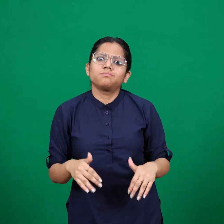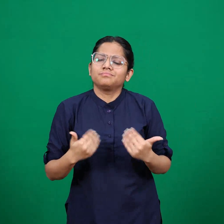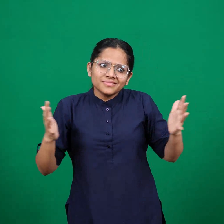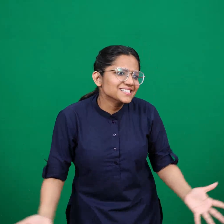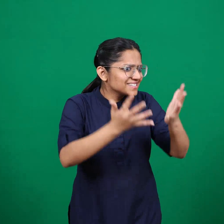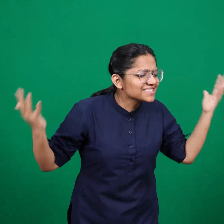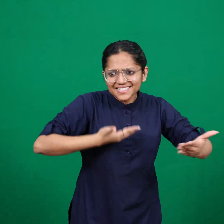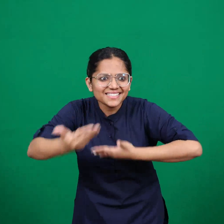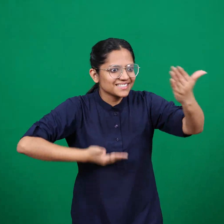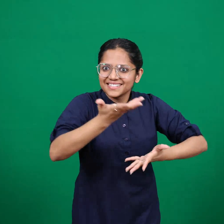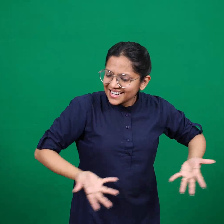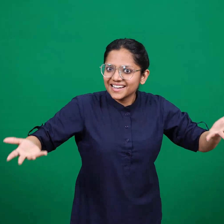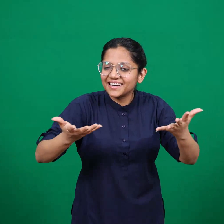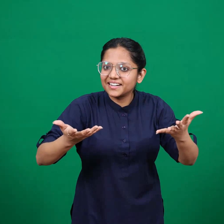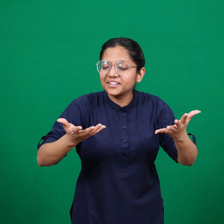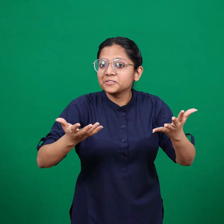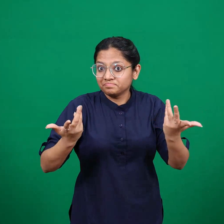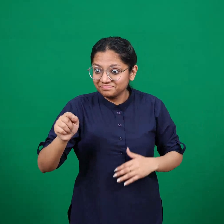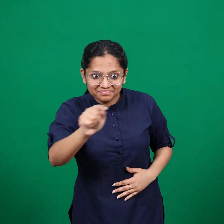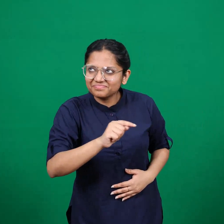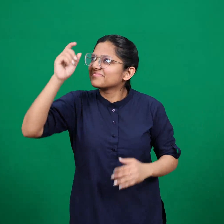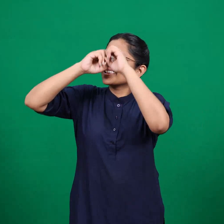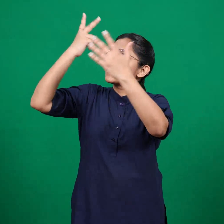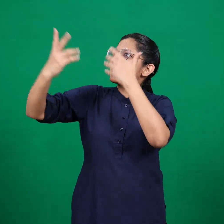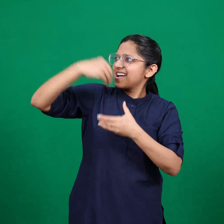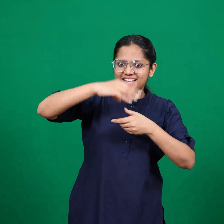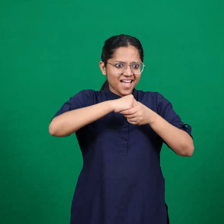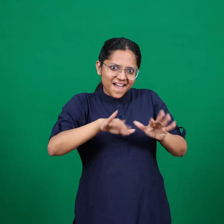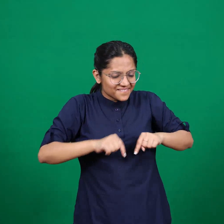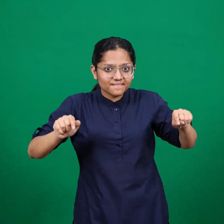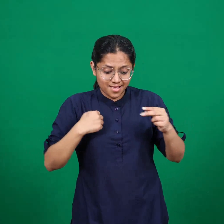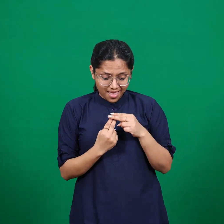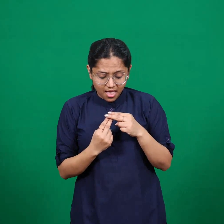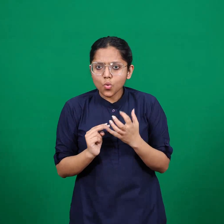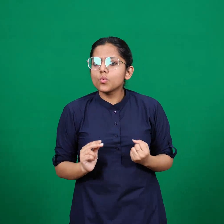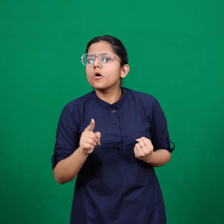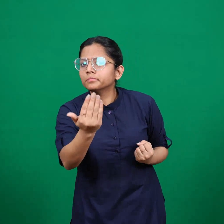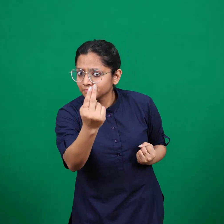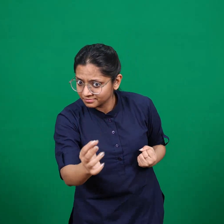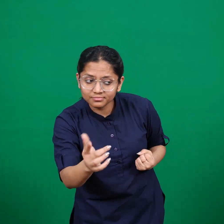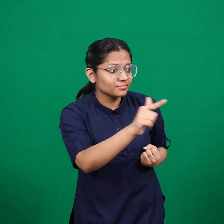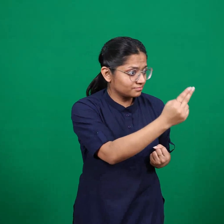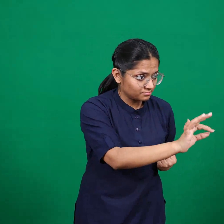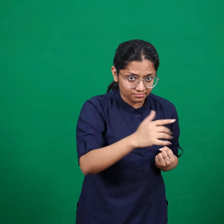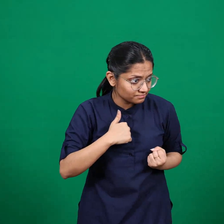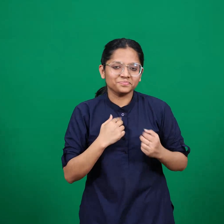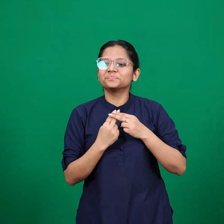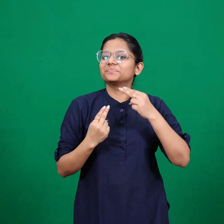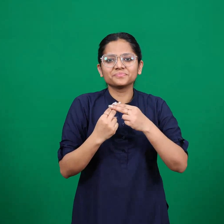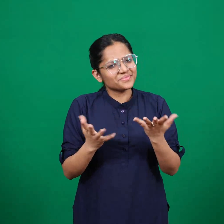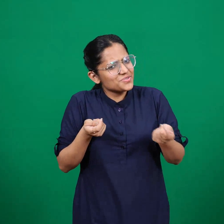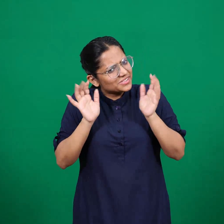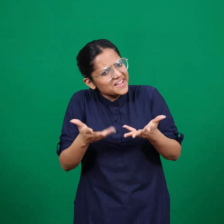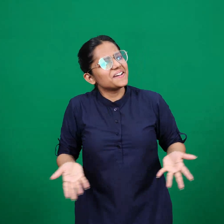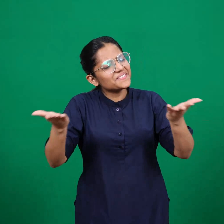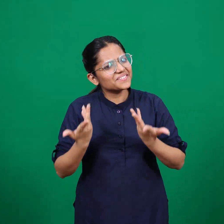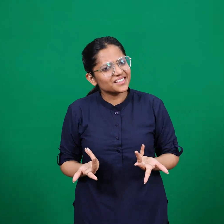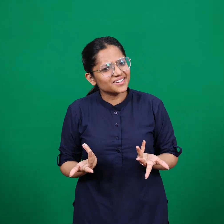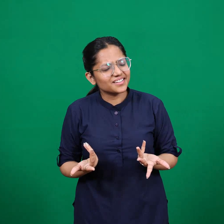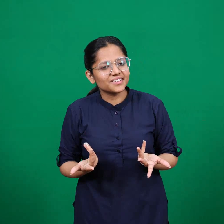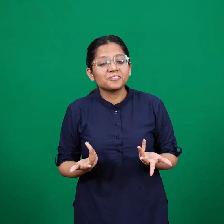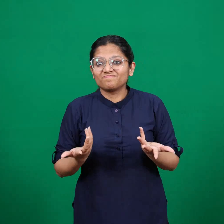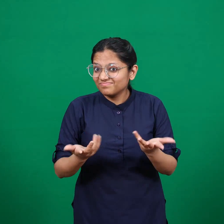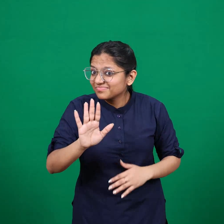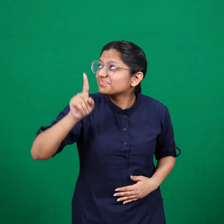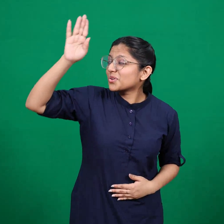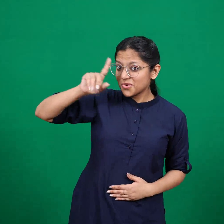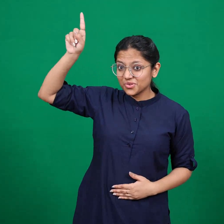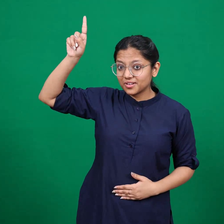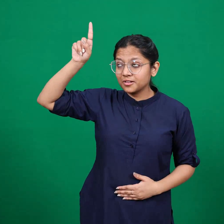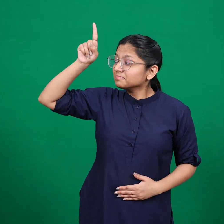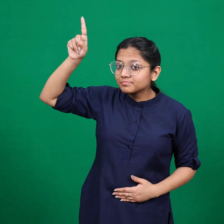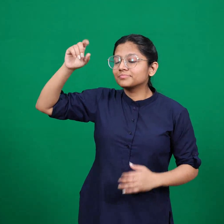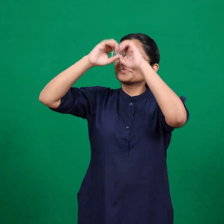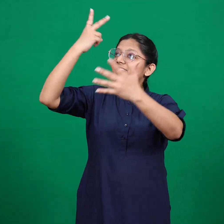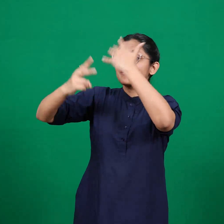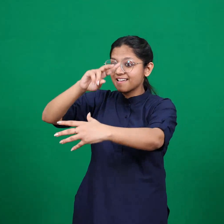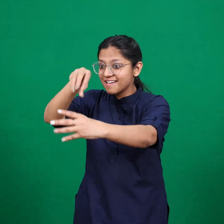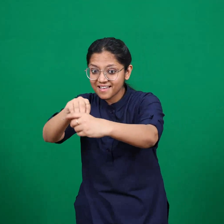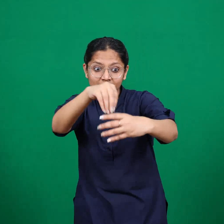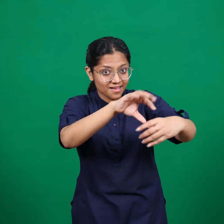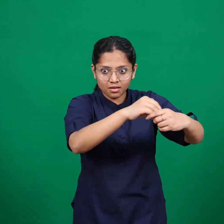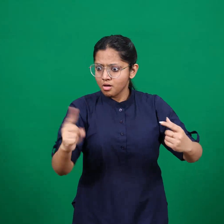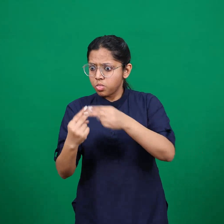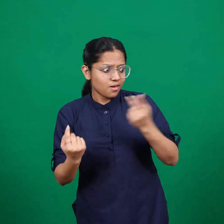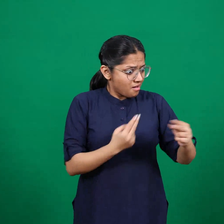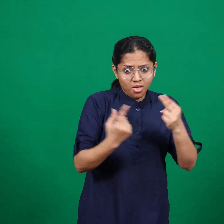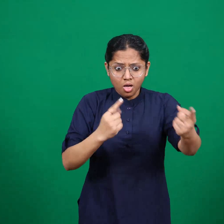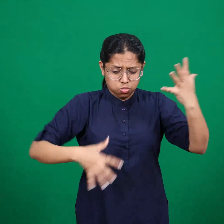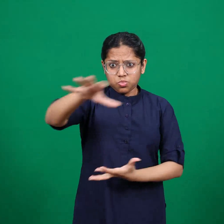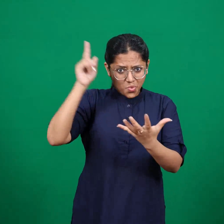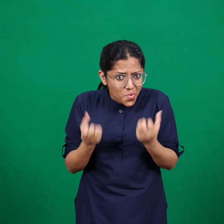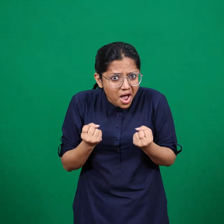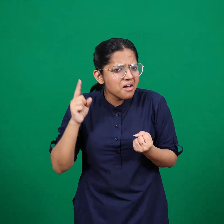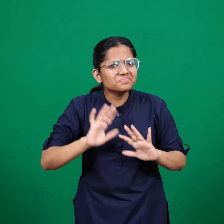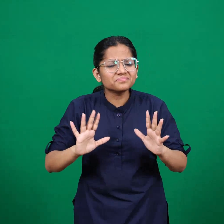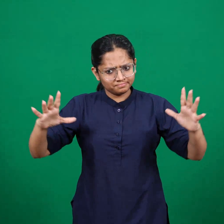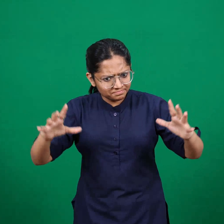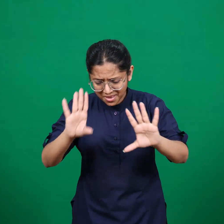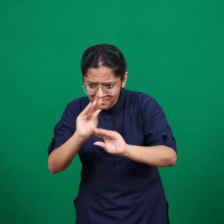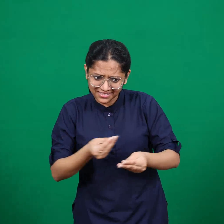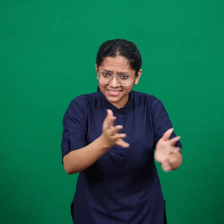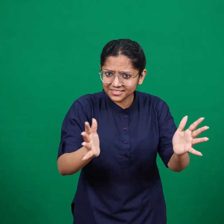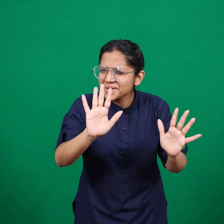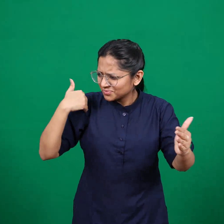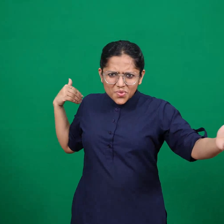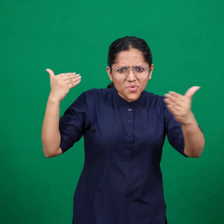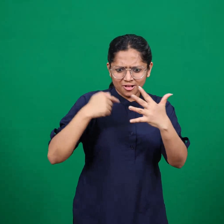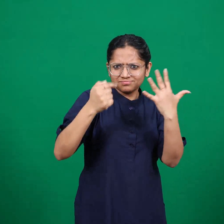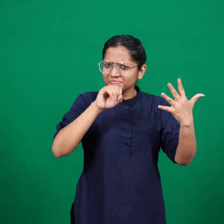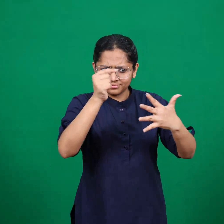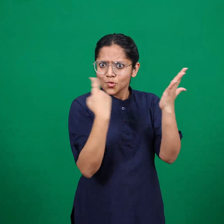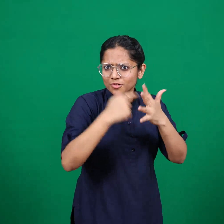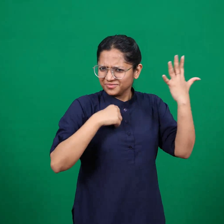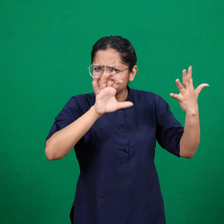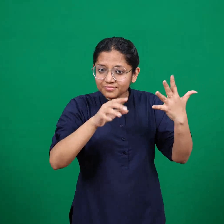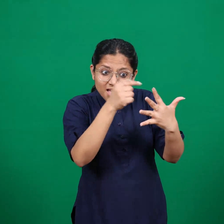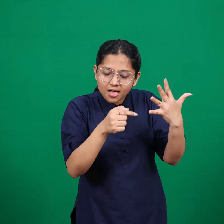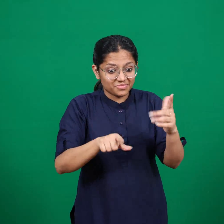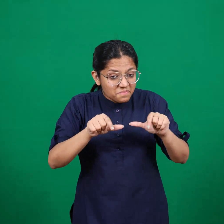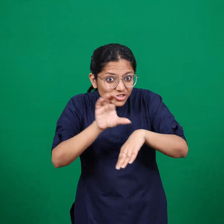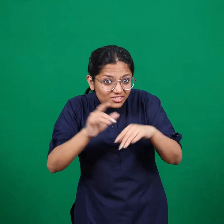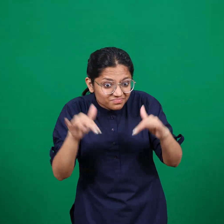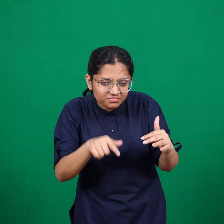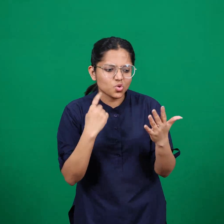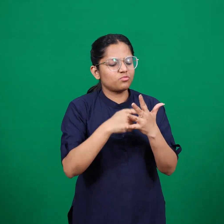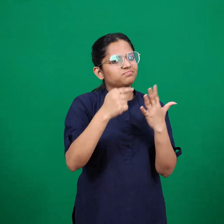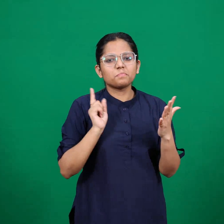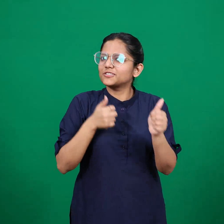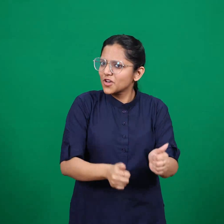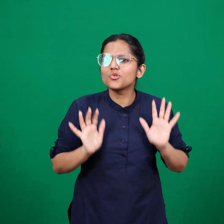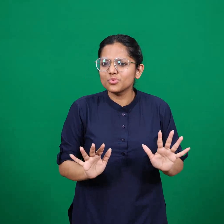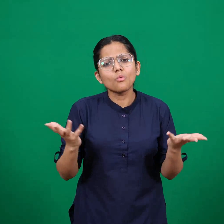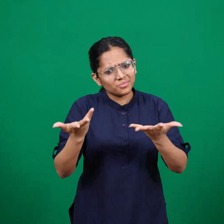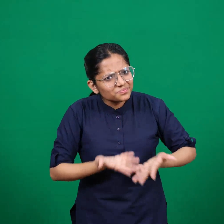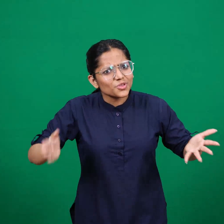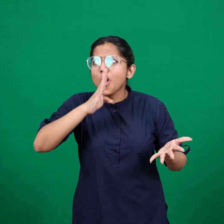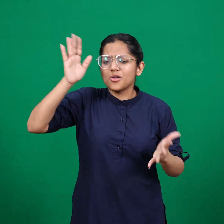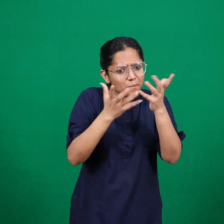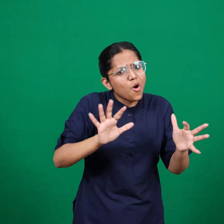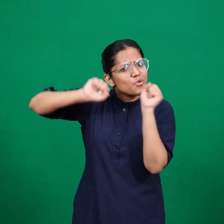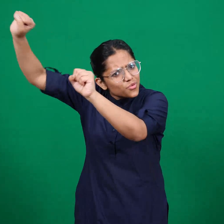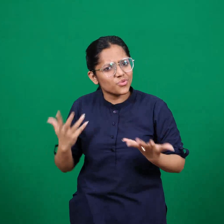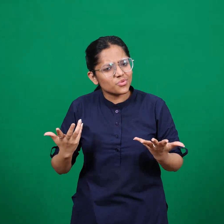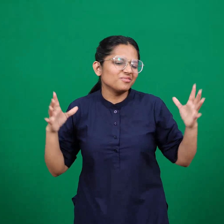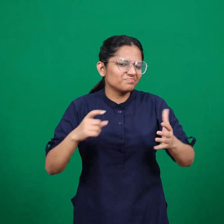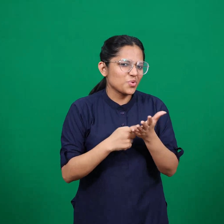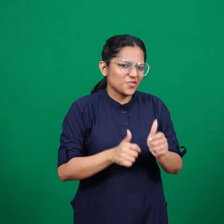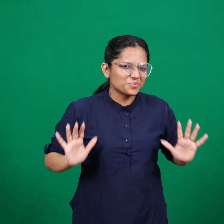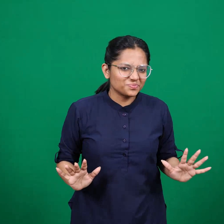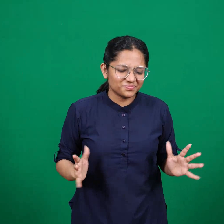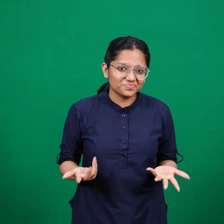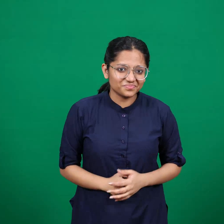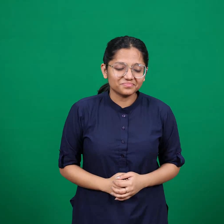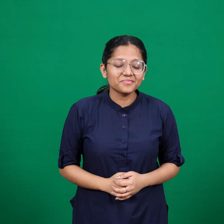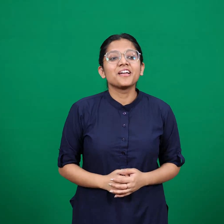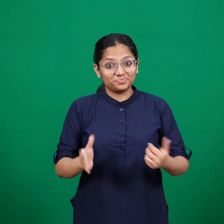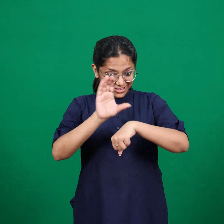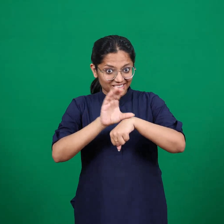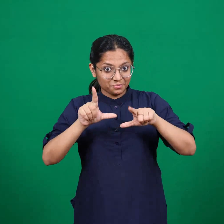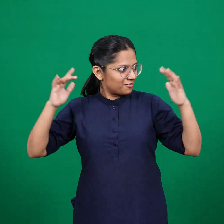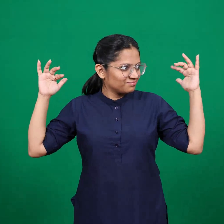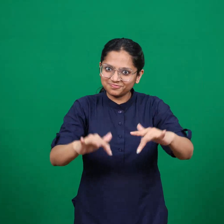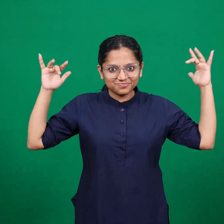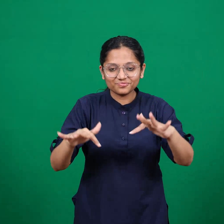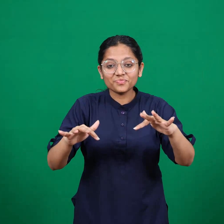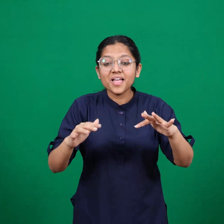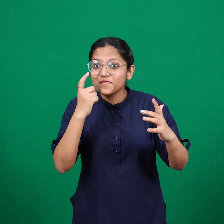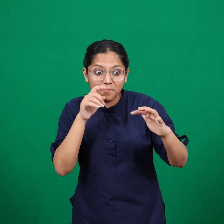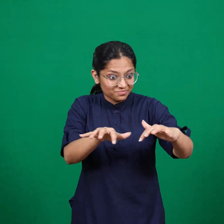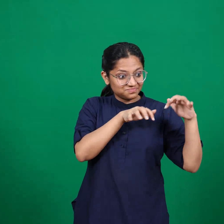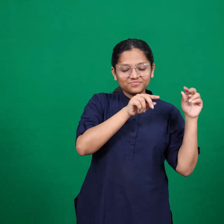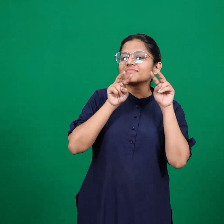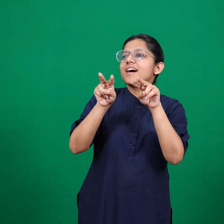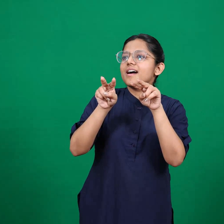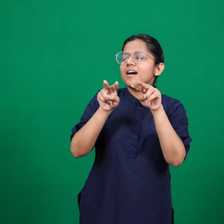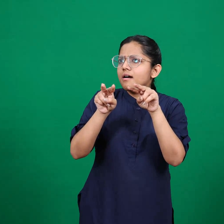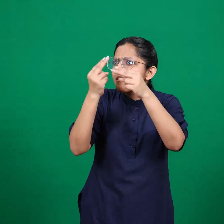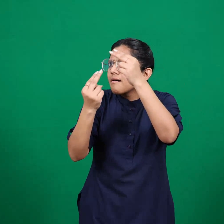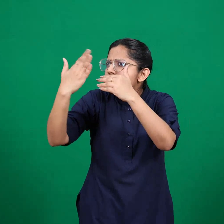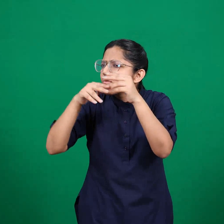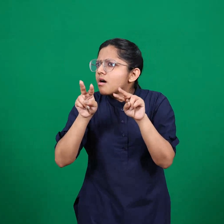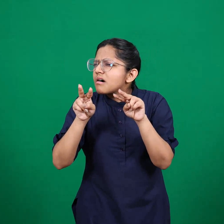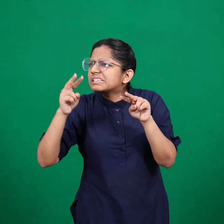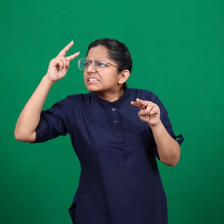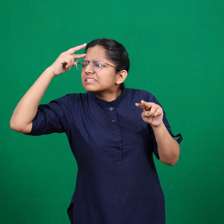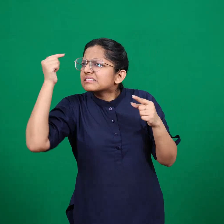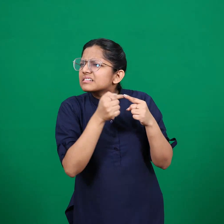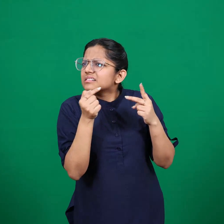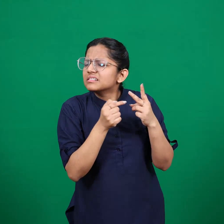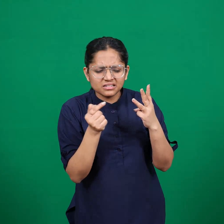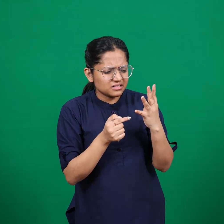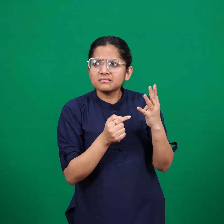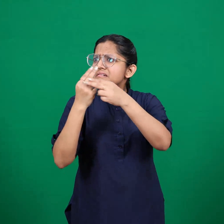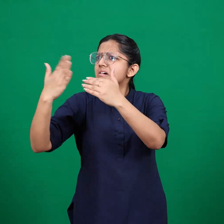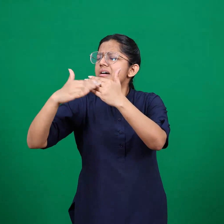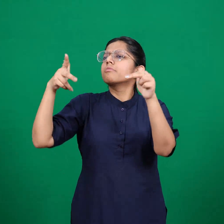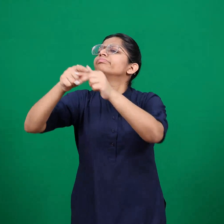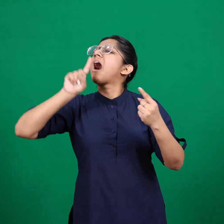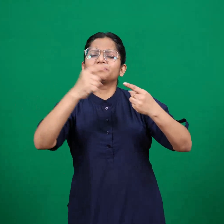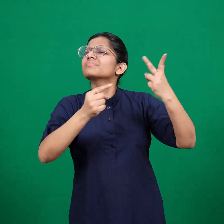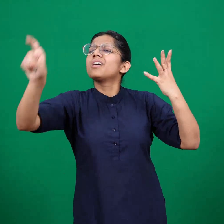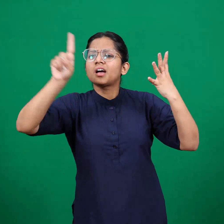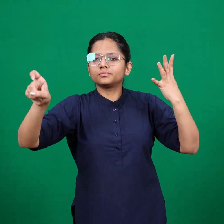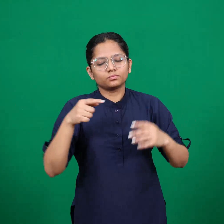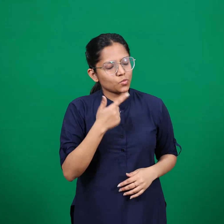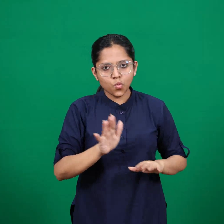For God is not a God of disorder, but of peace- as in all the churches of the saints. Women are to be silent in the churches. They are not permitted to speak, but must be in submission, as the law says.